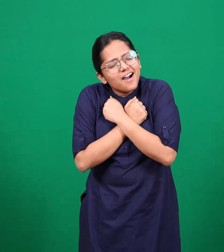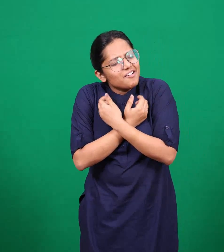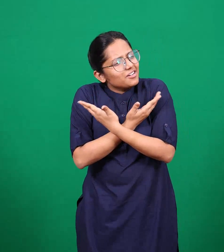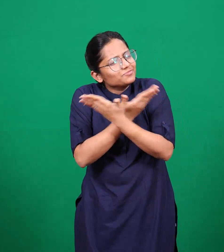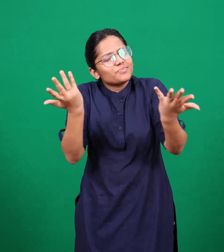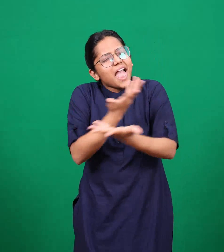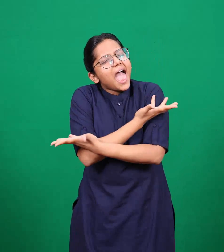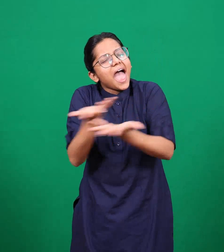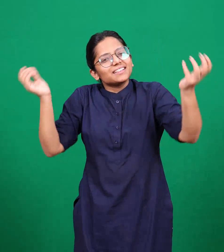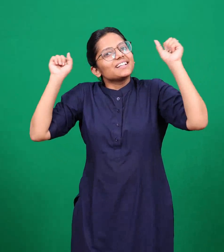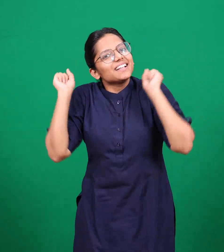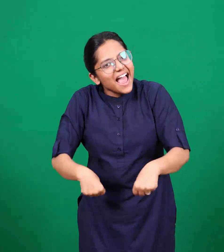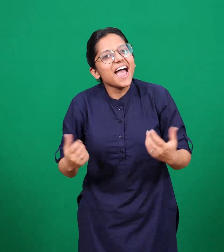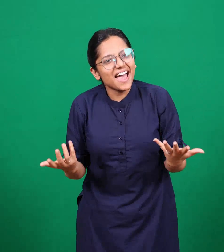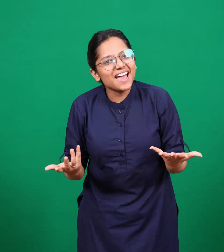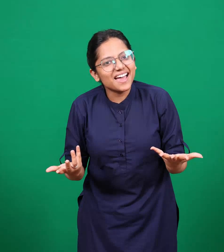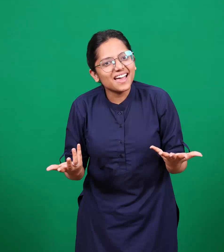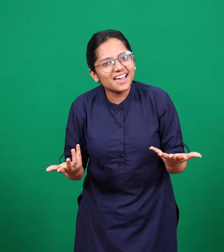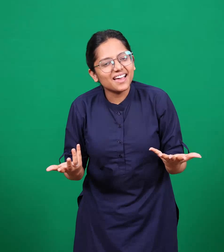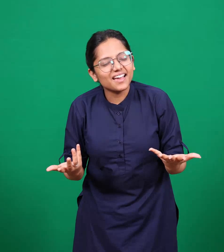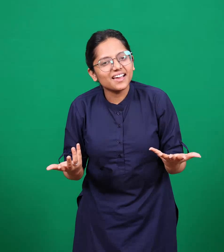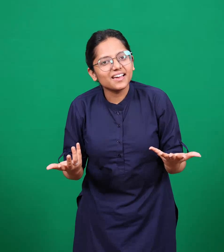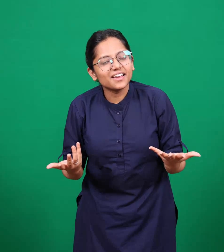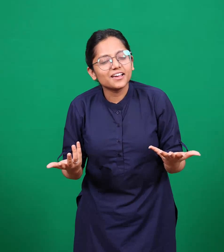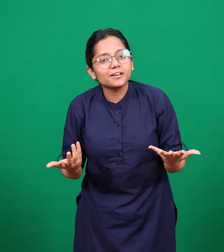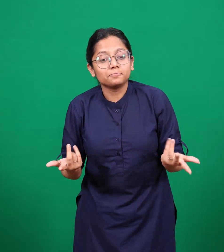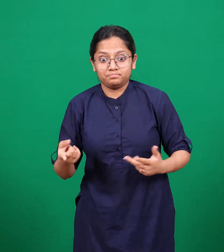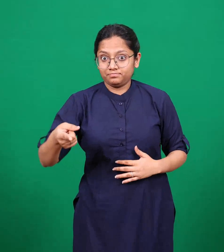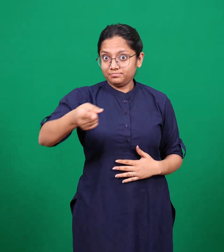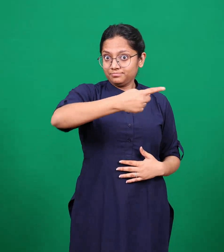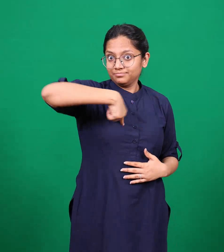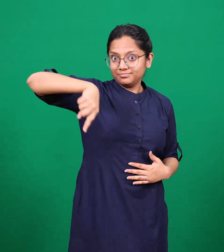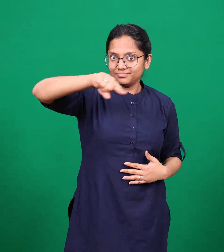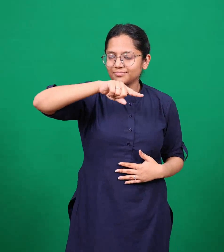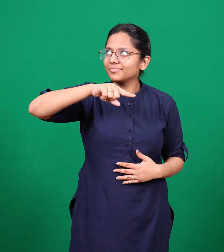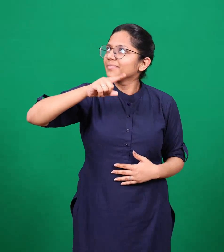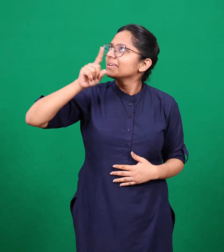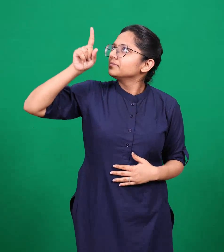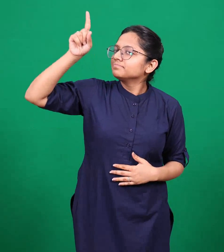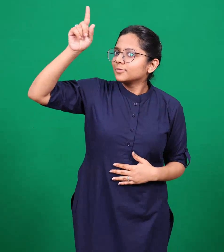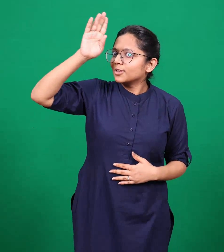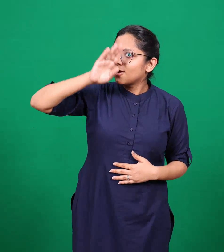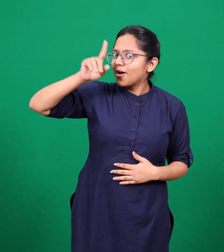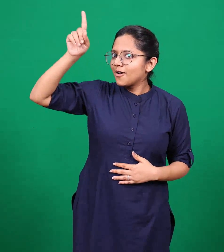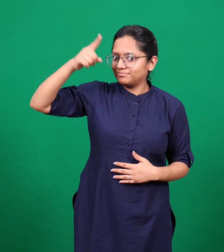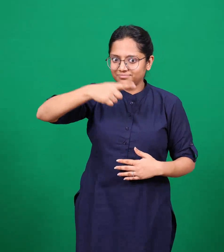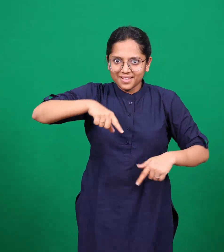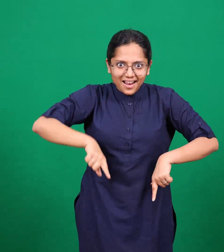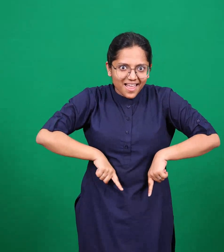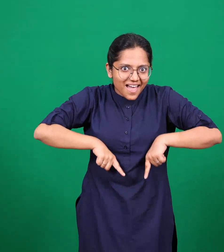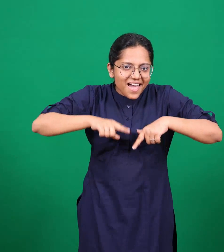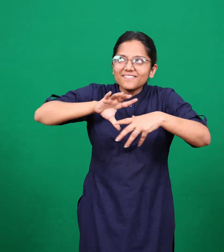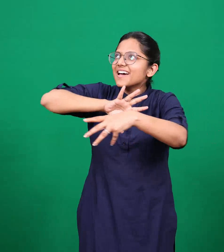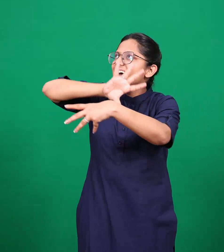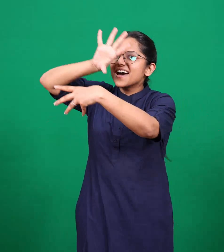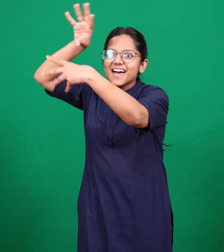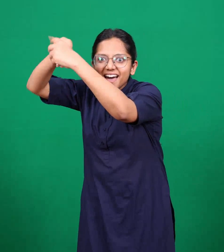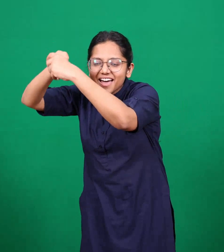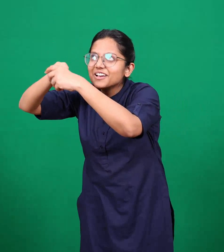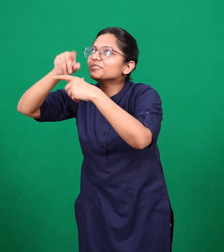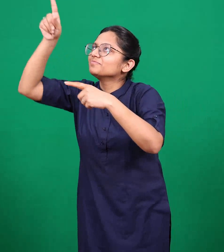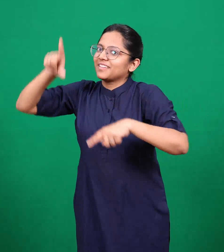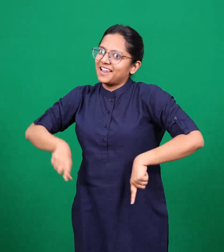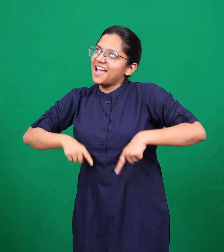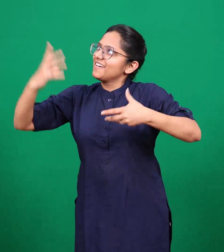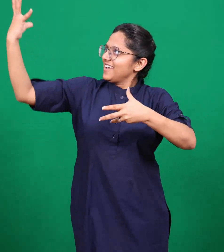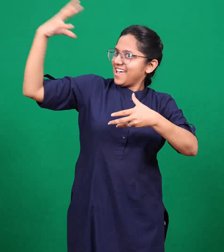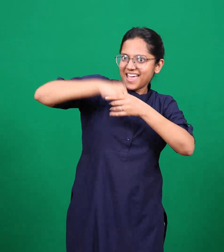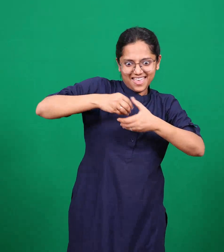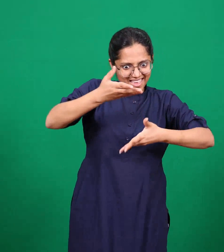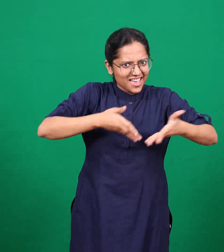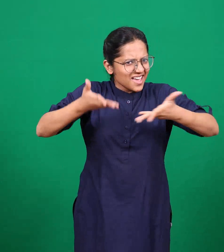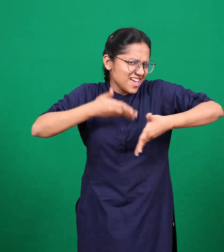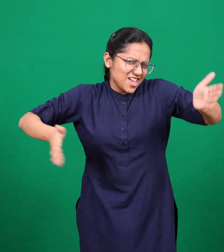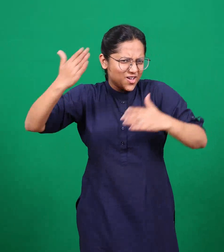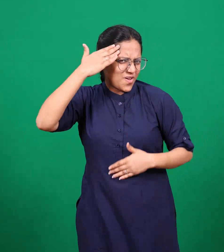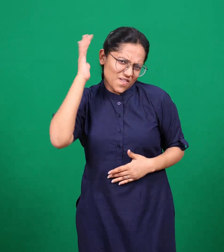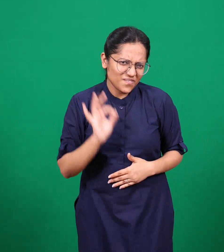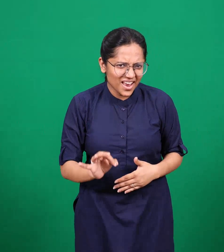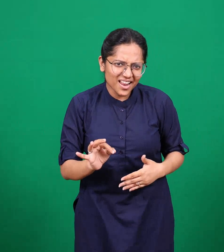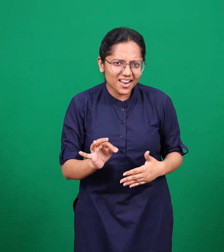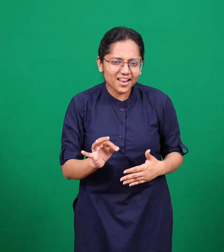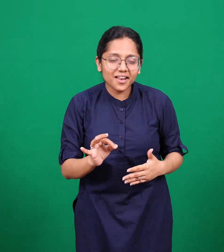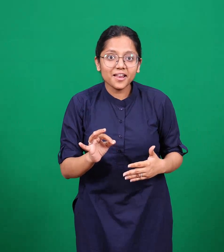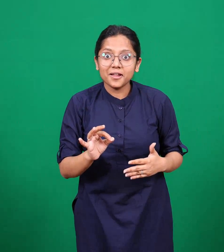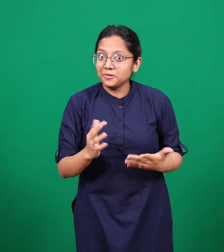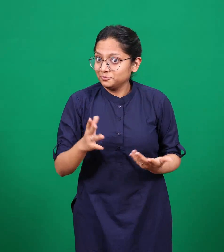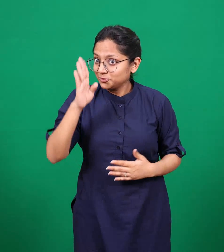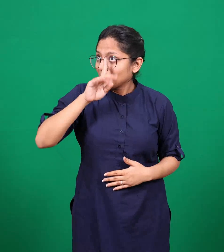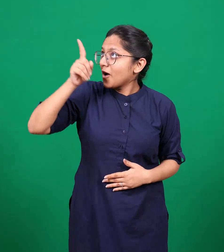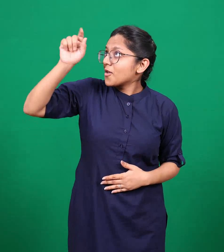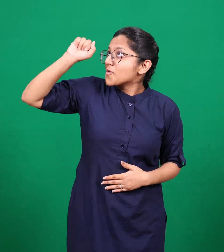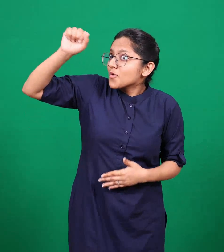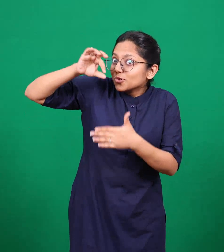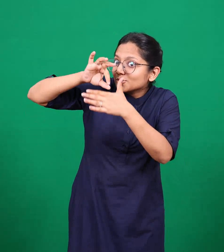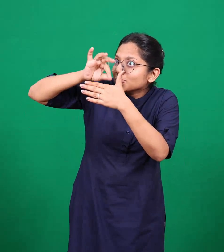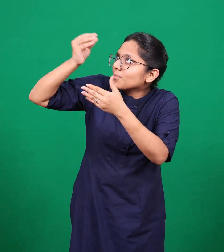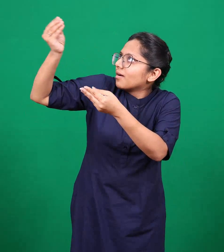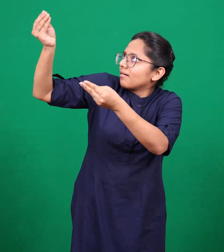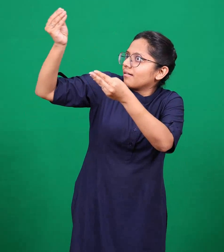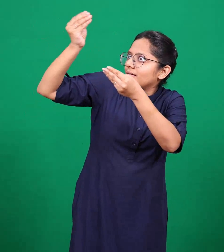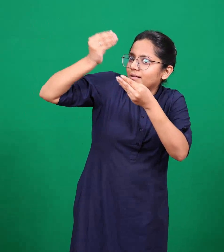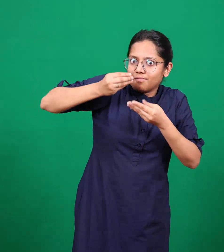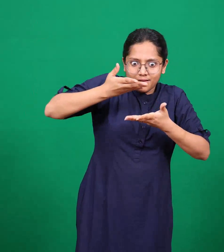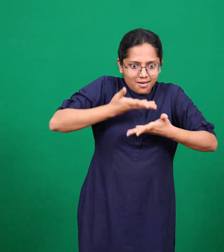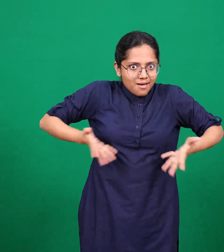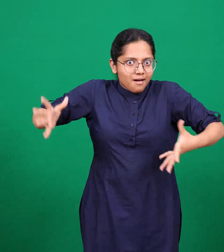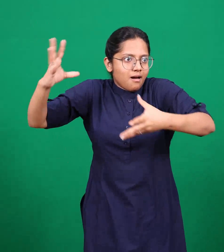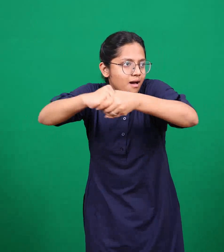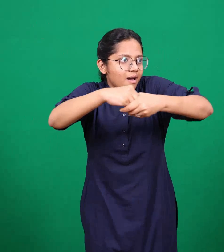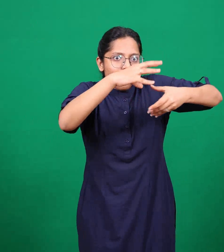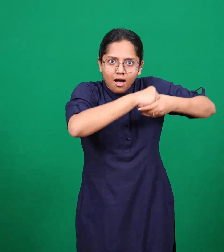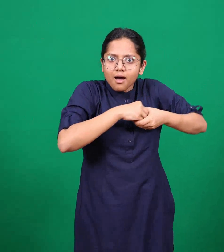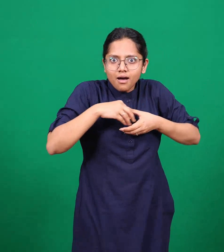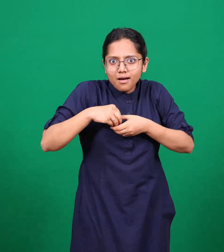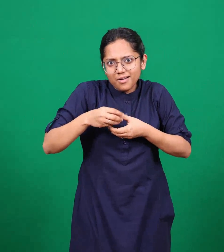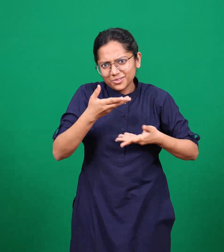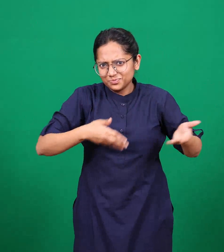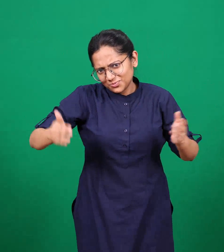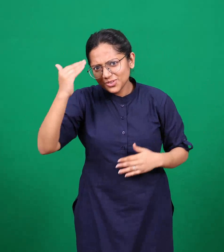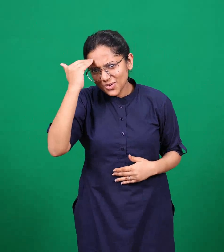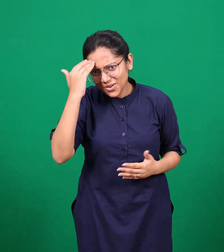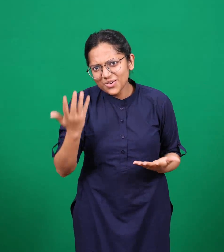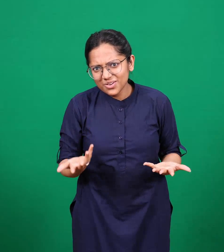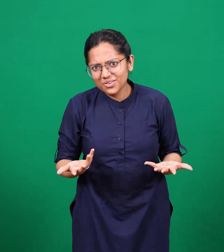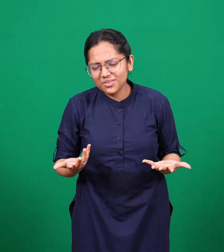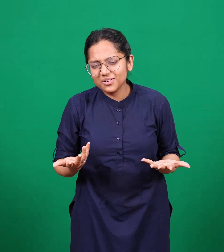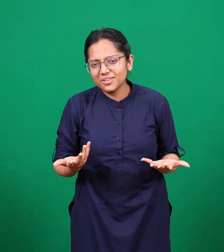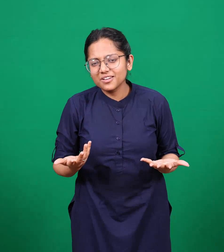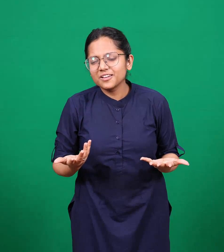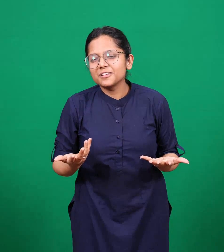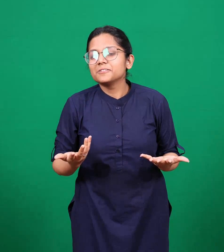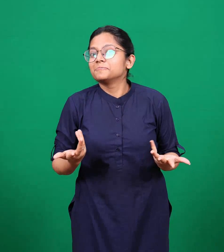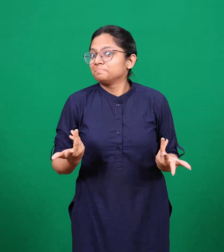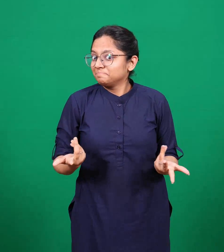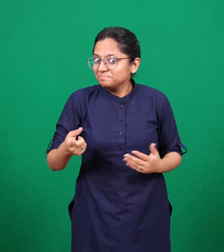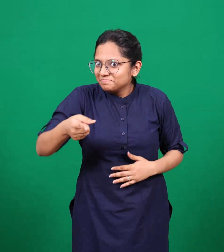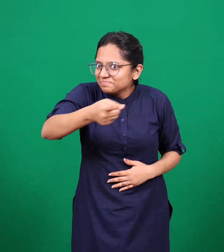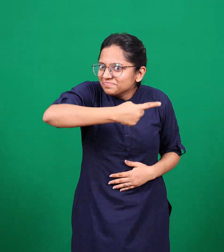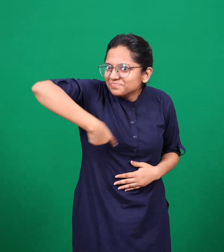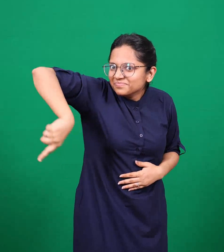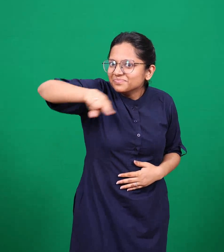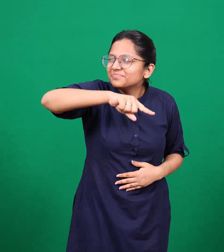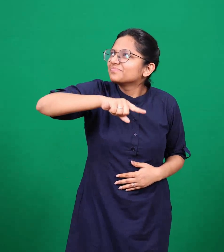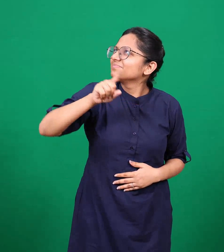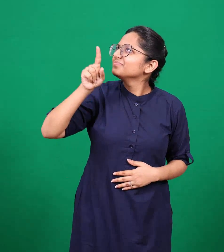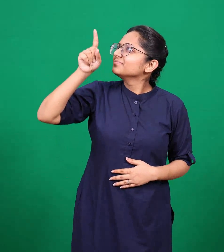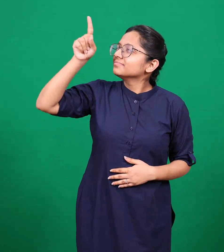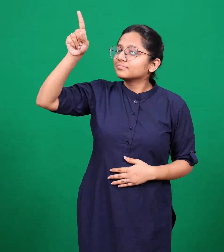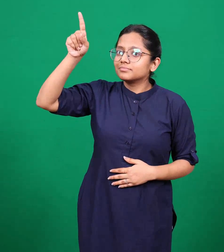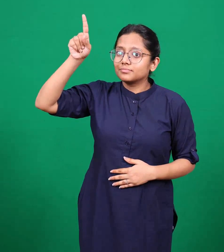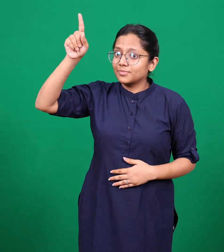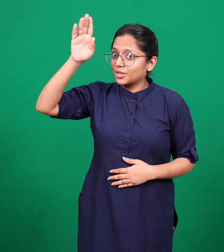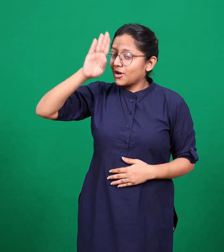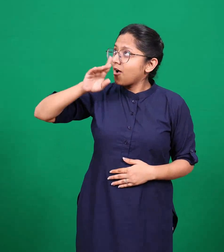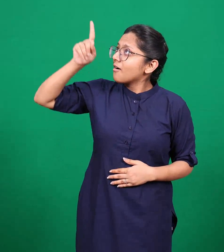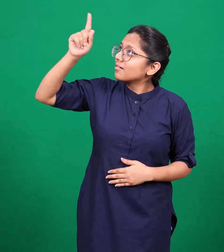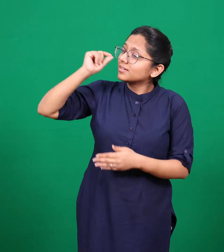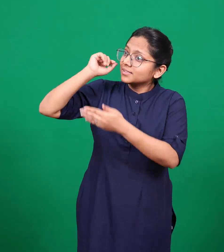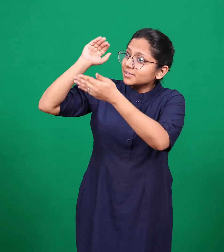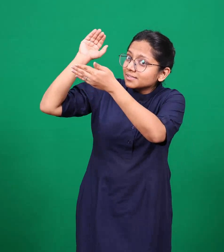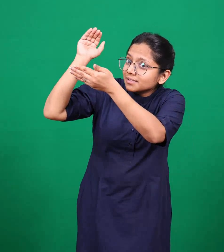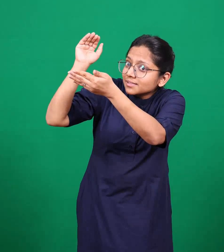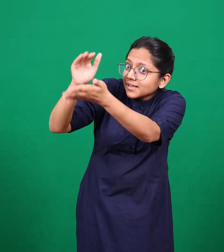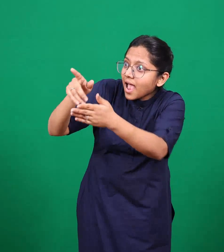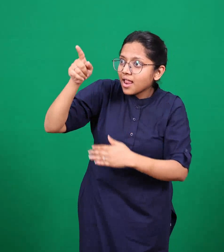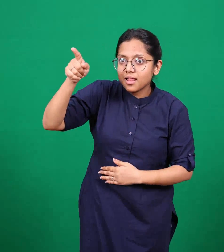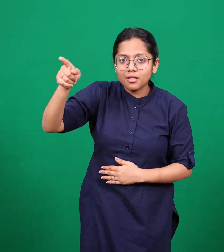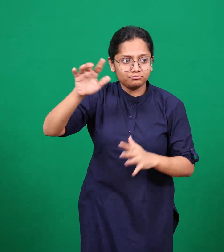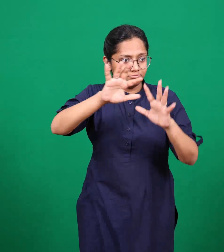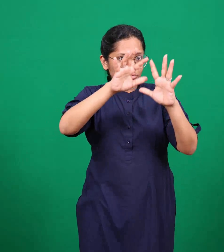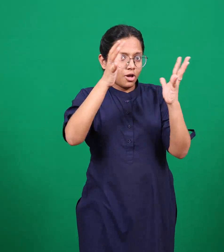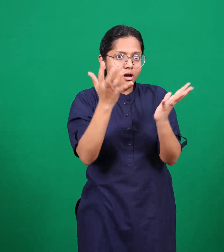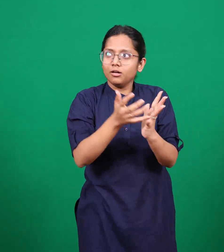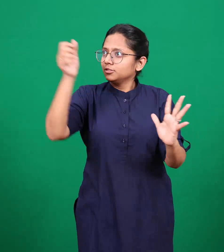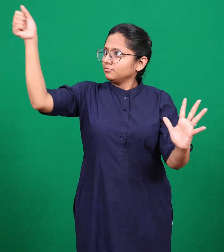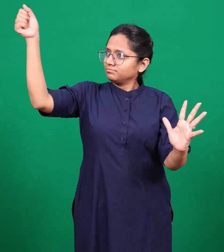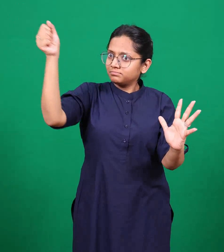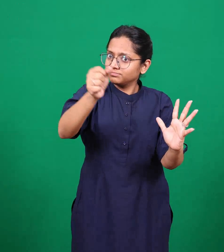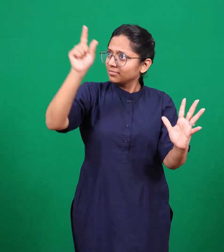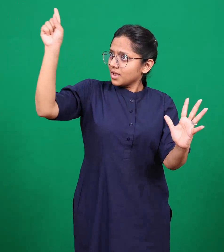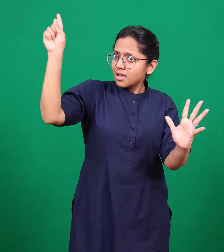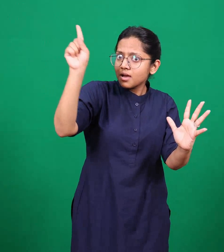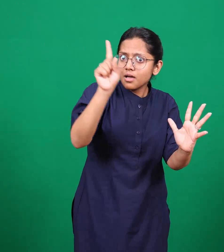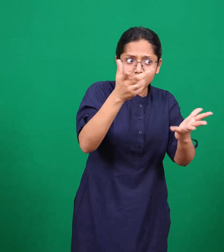By this we know that we remain in Him, and He in us: He has given us of His Spirit.